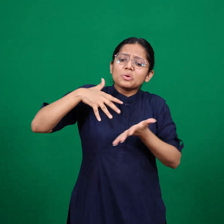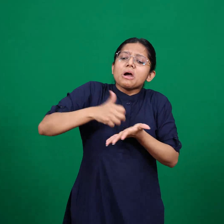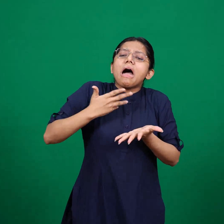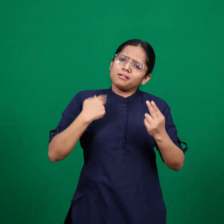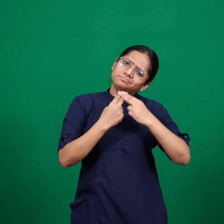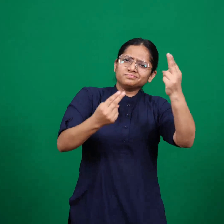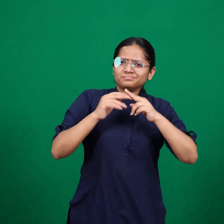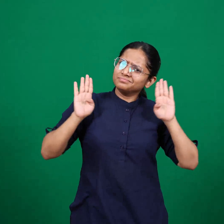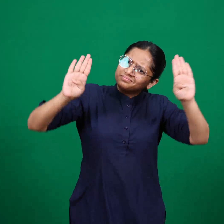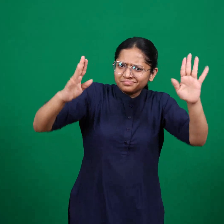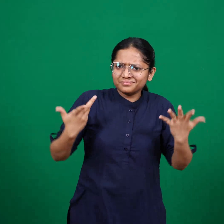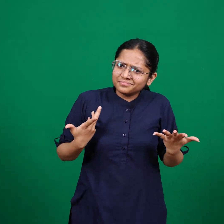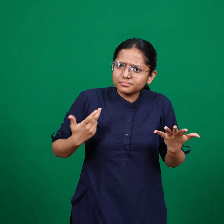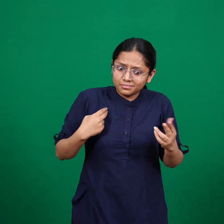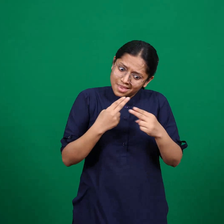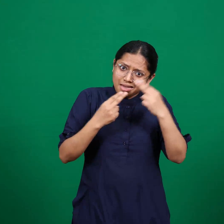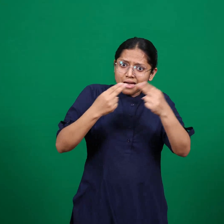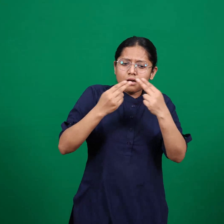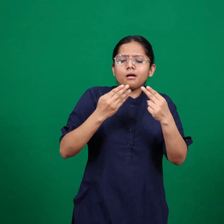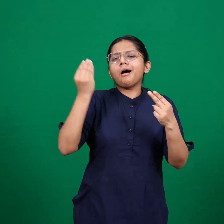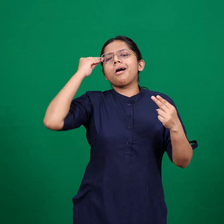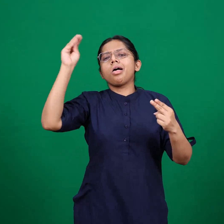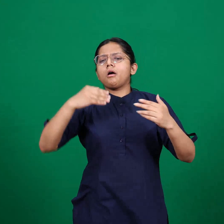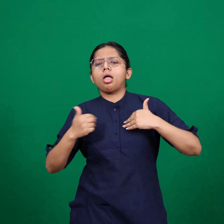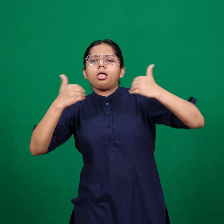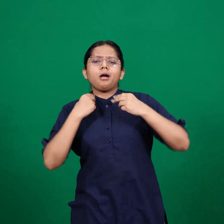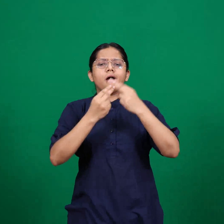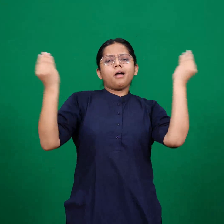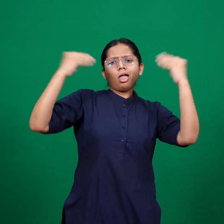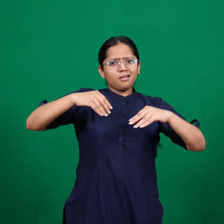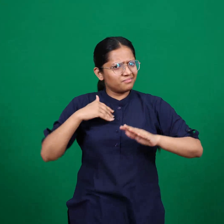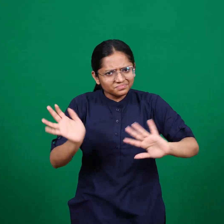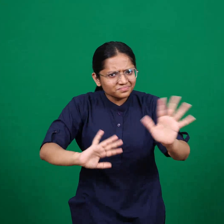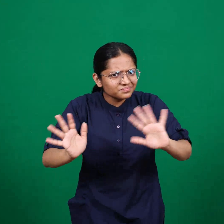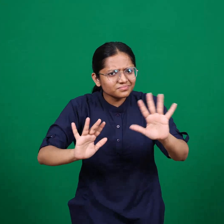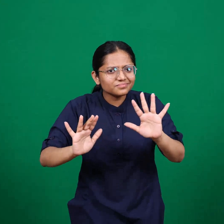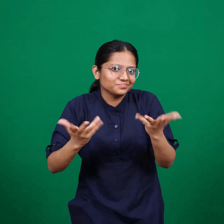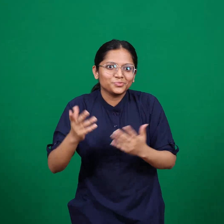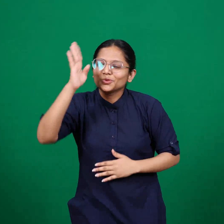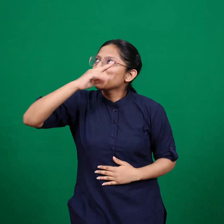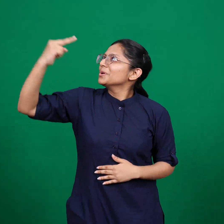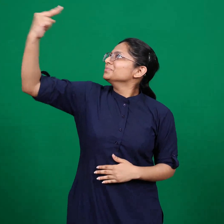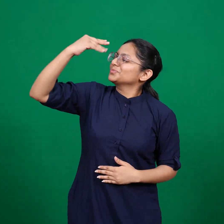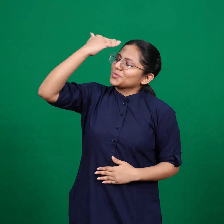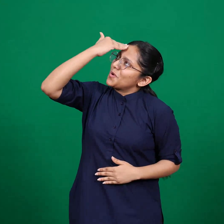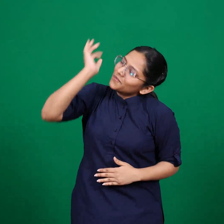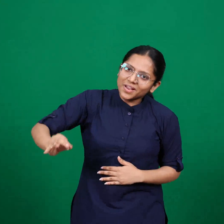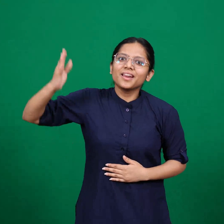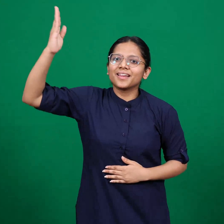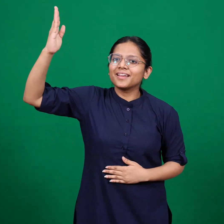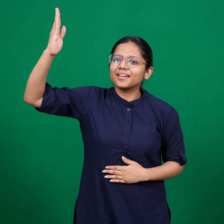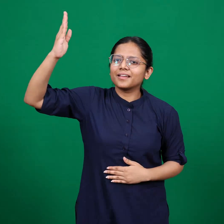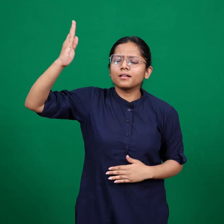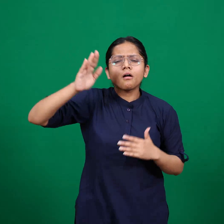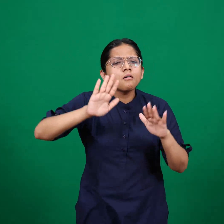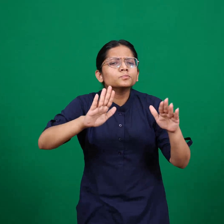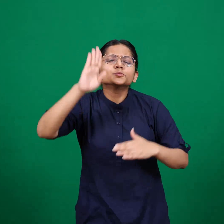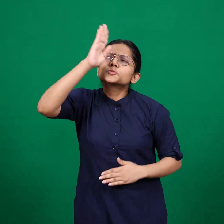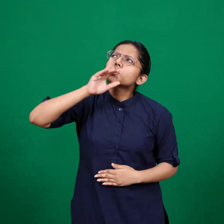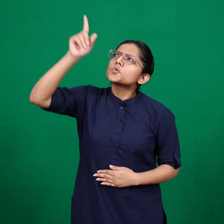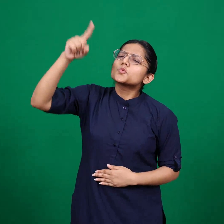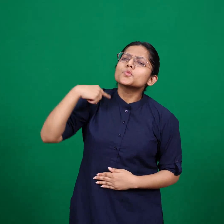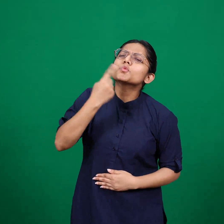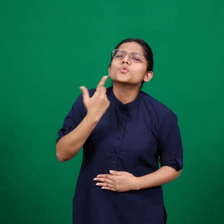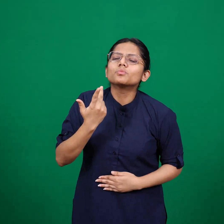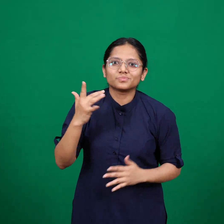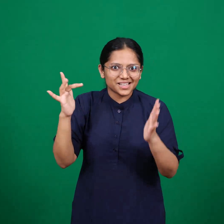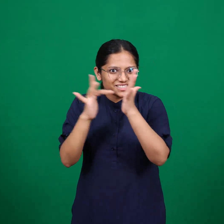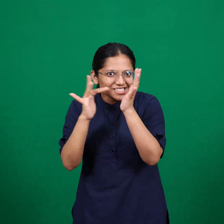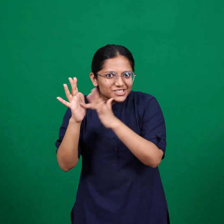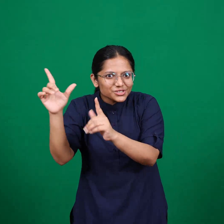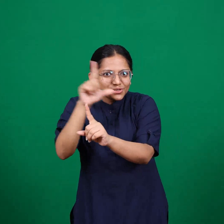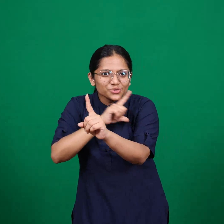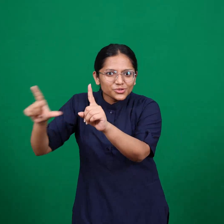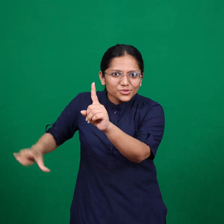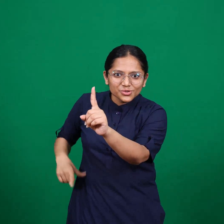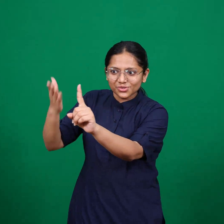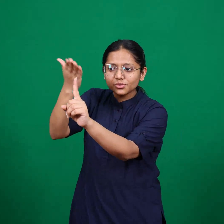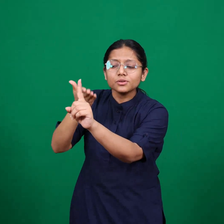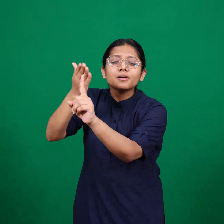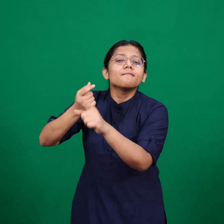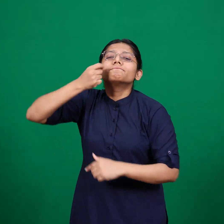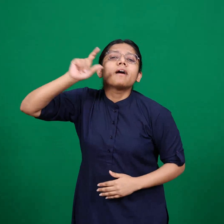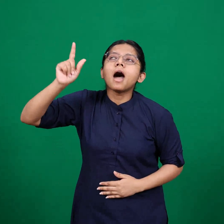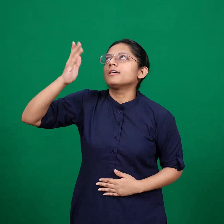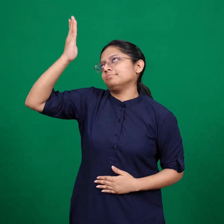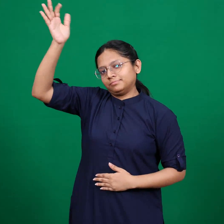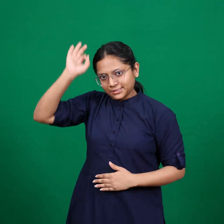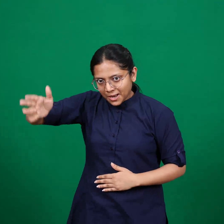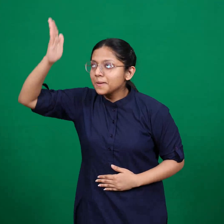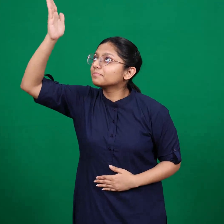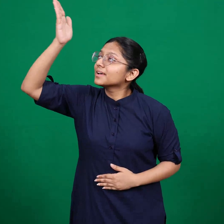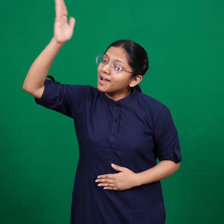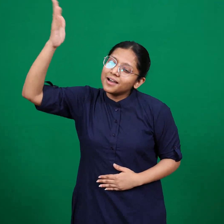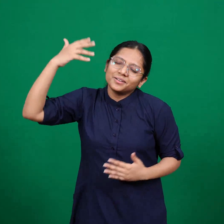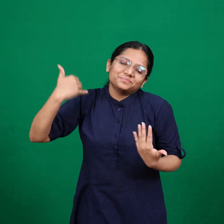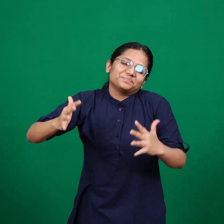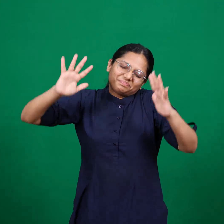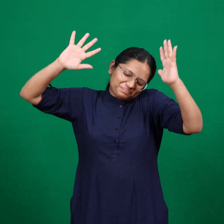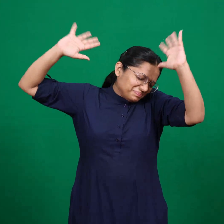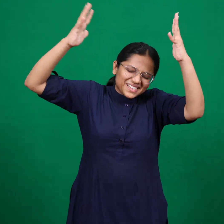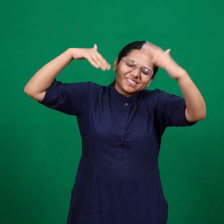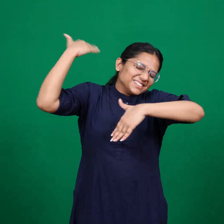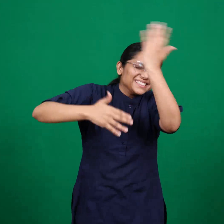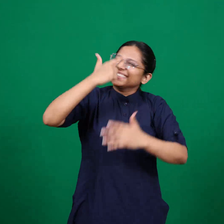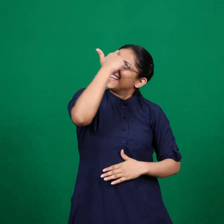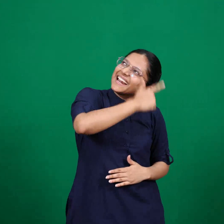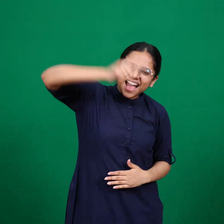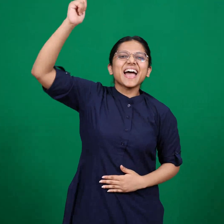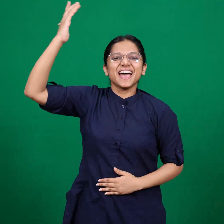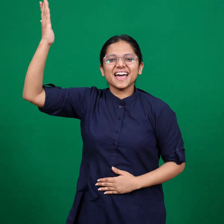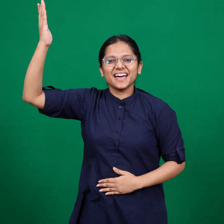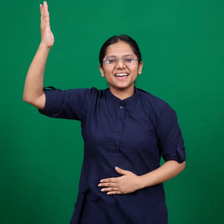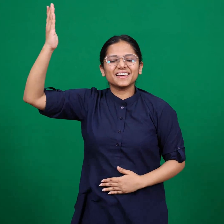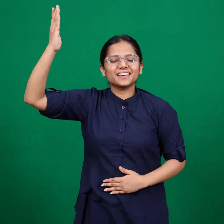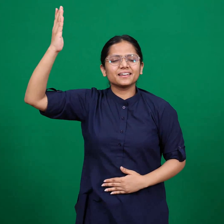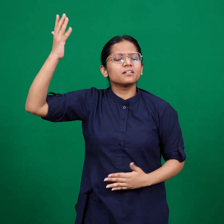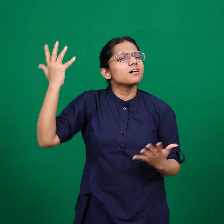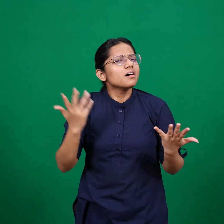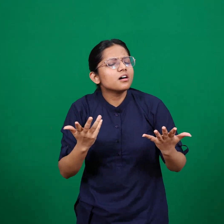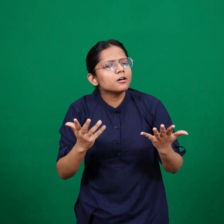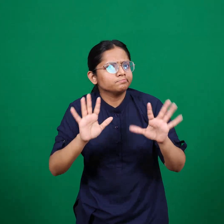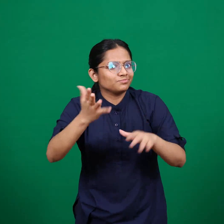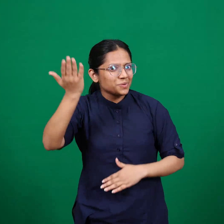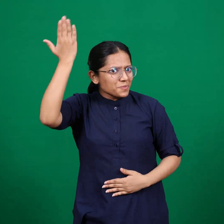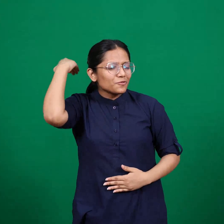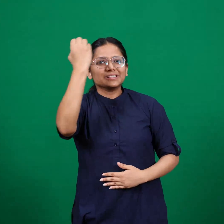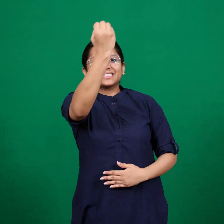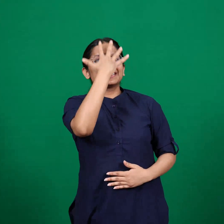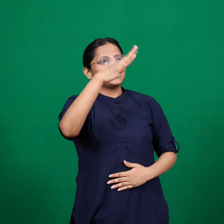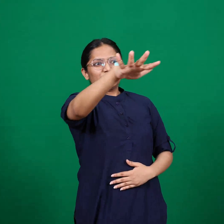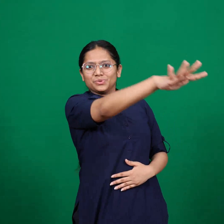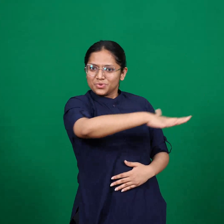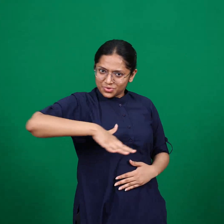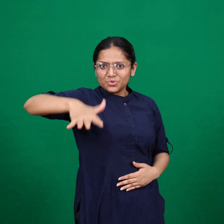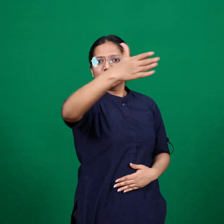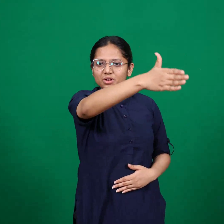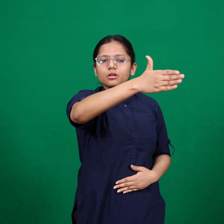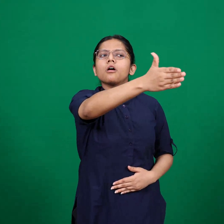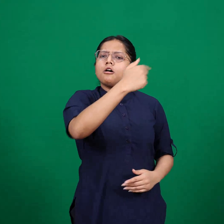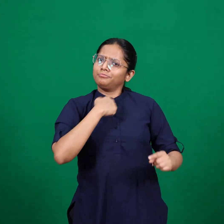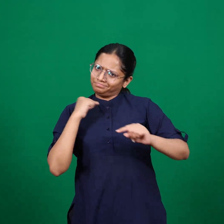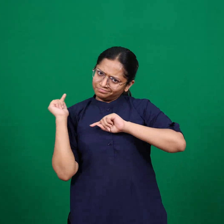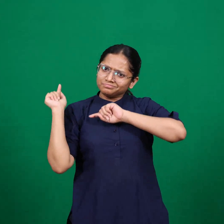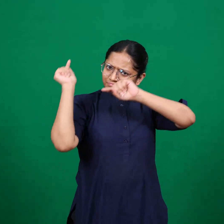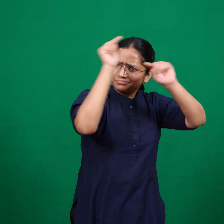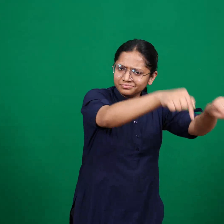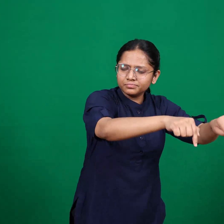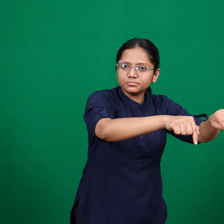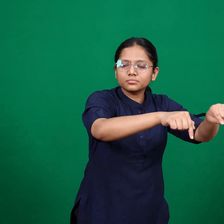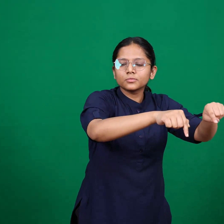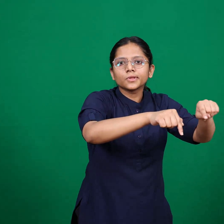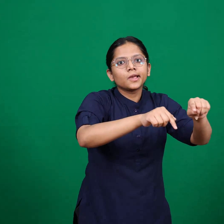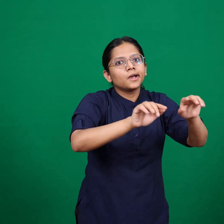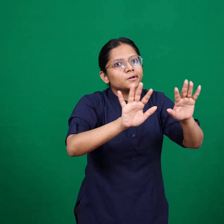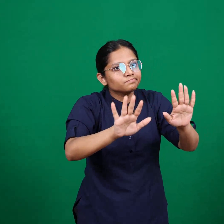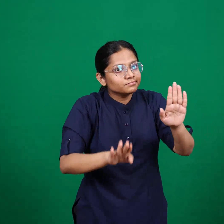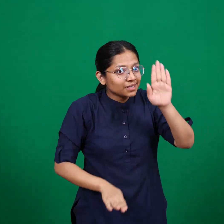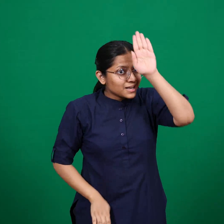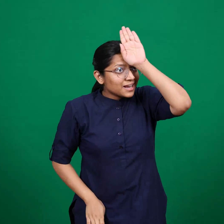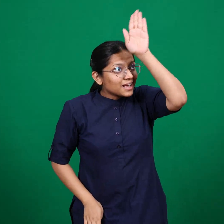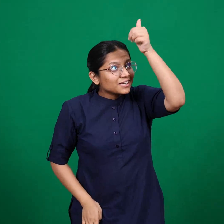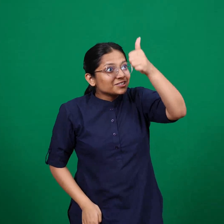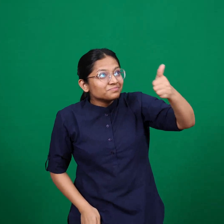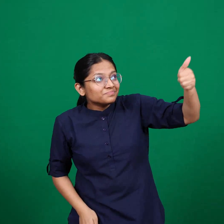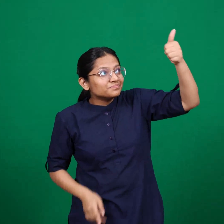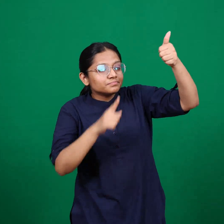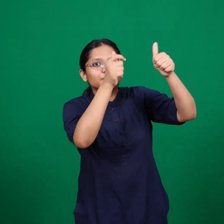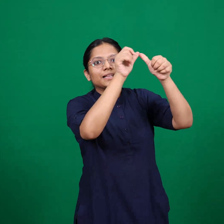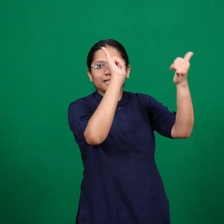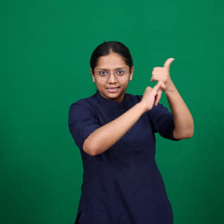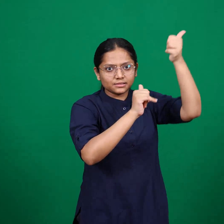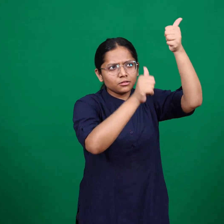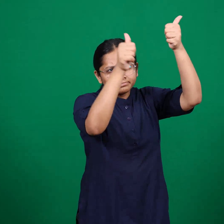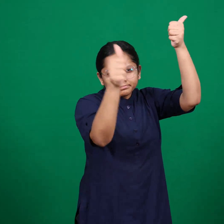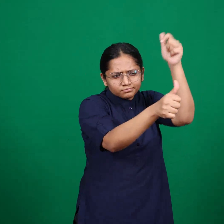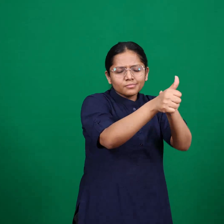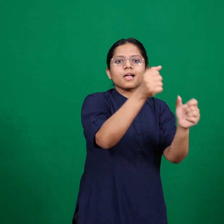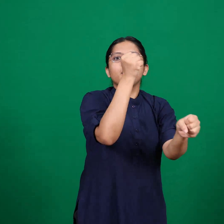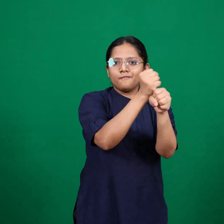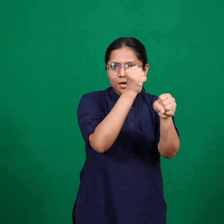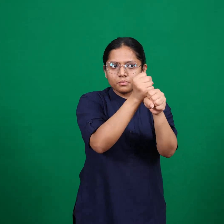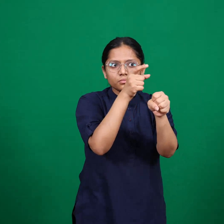The God and Father of the Lord Jesus, who is forever worthy of praise, knows that I am not lying.